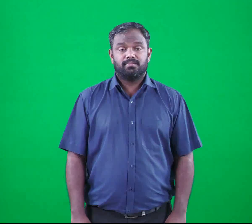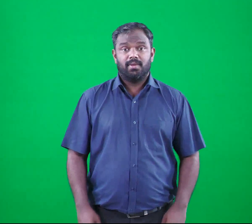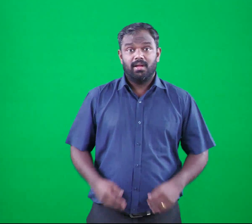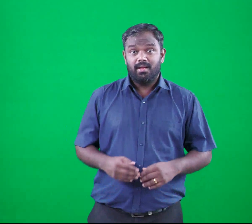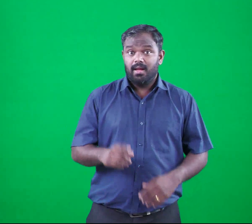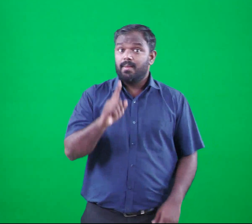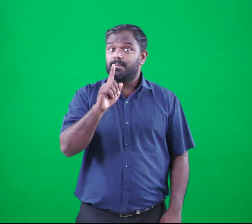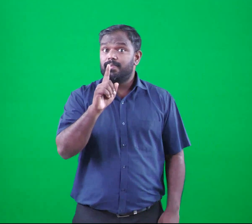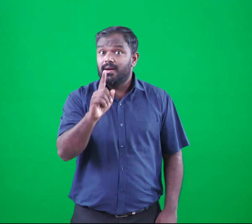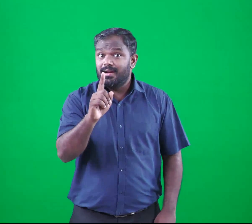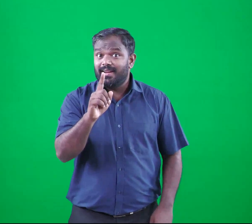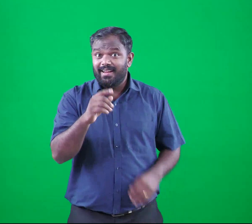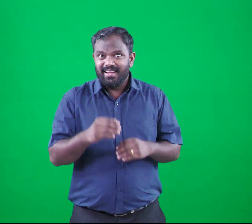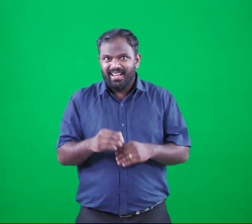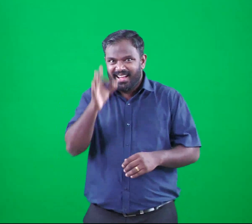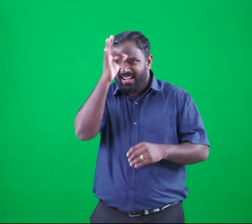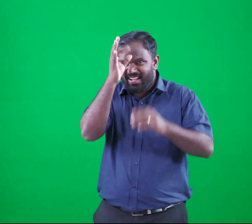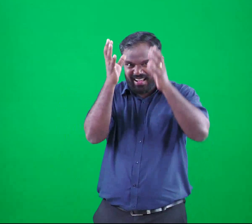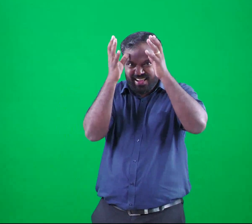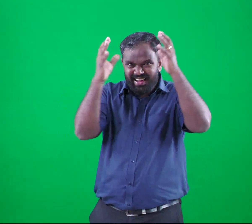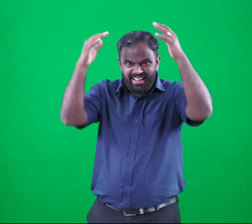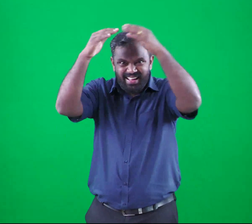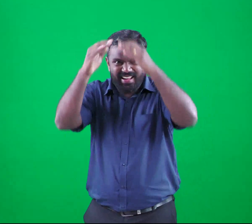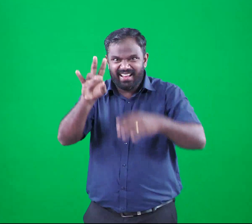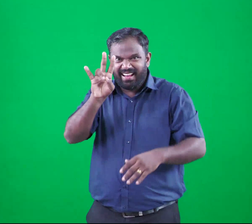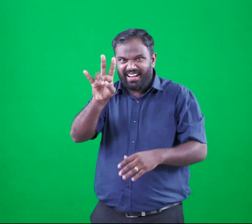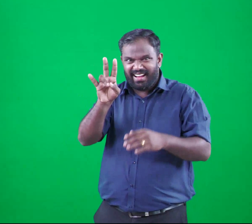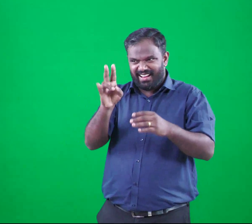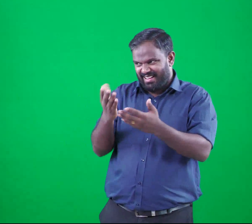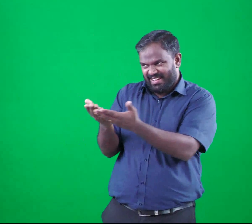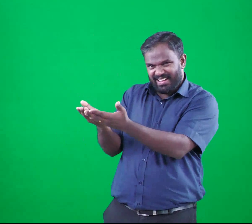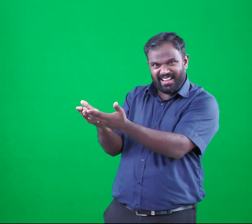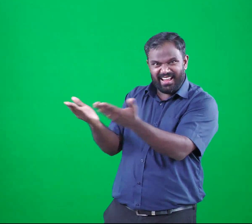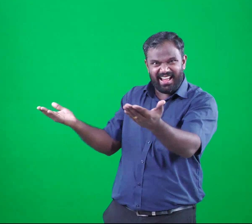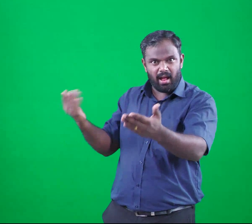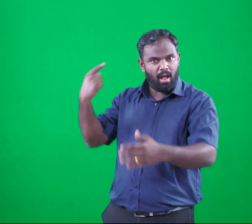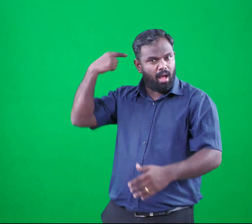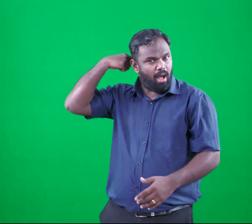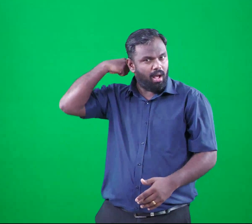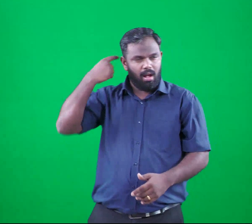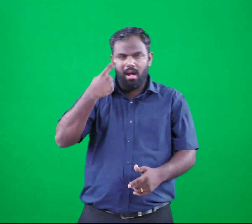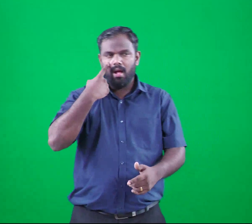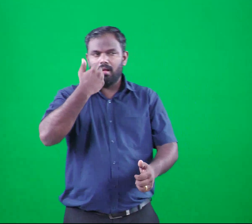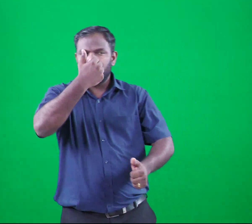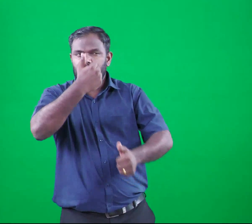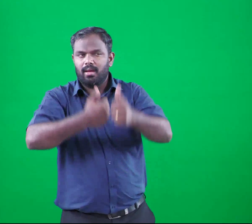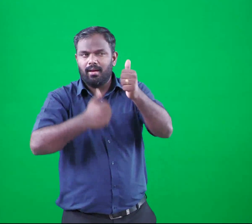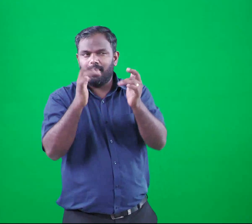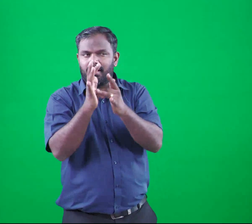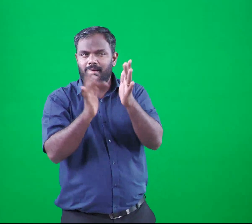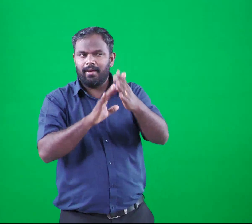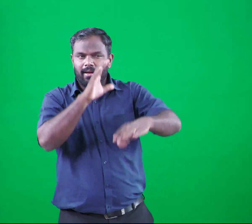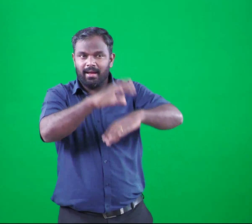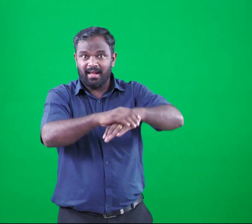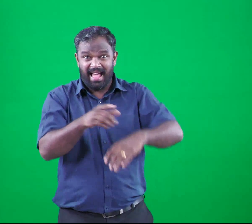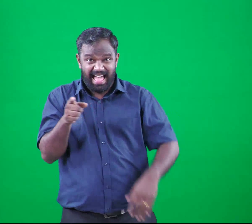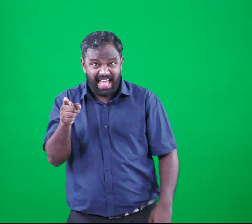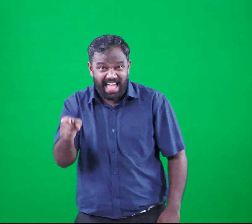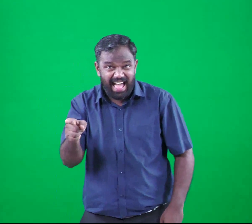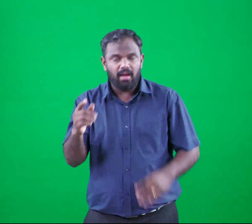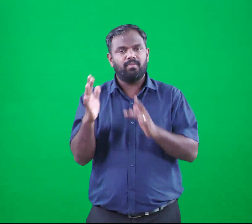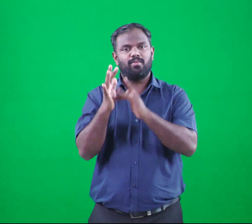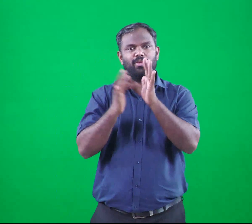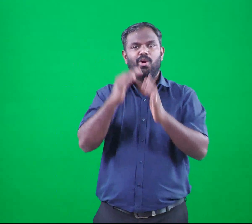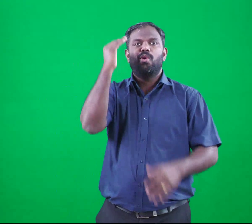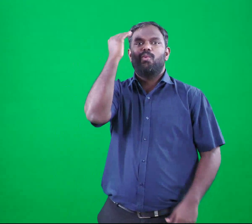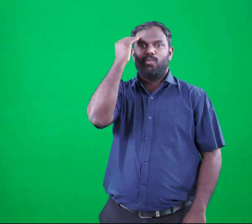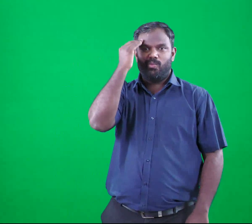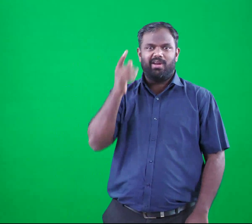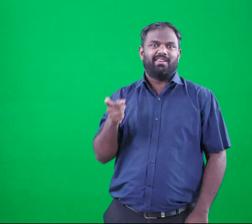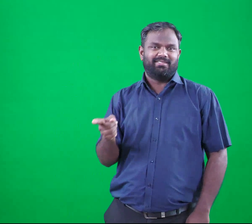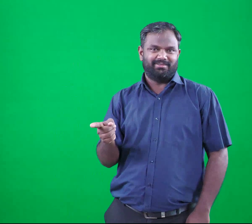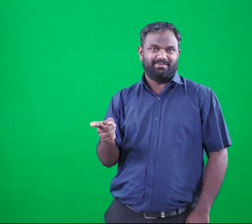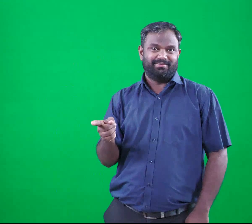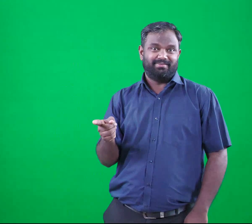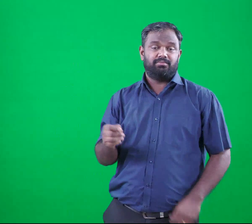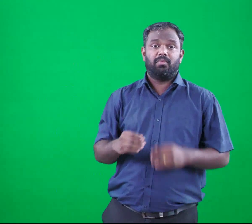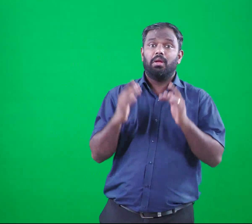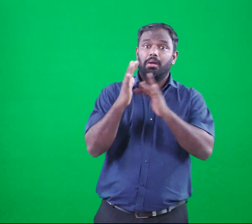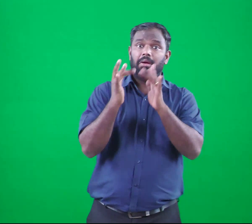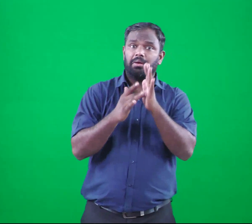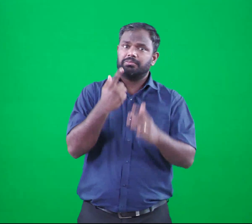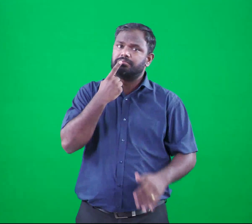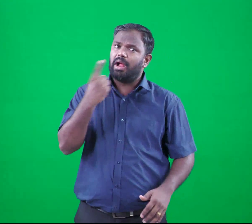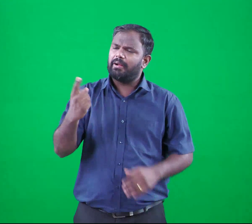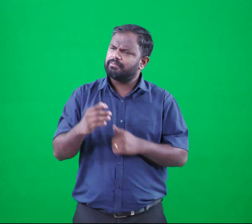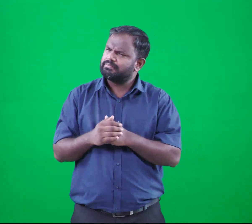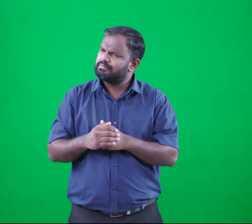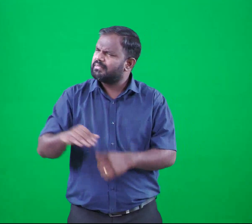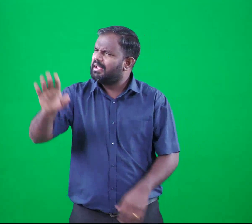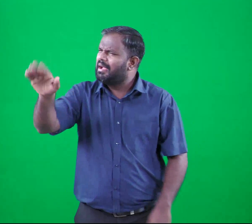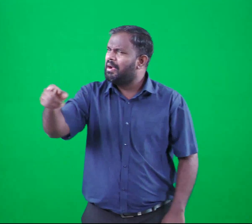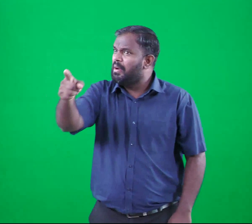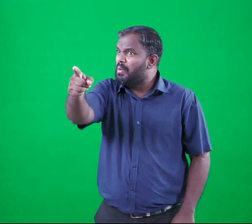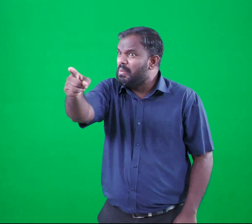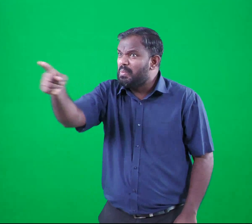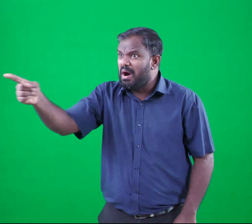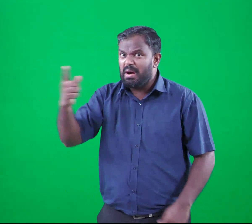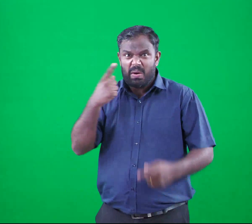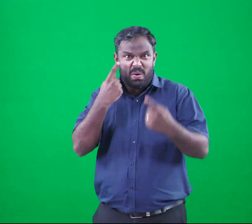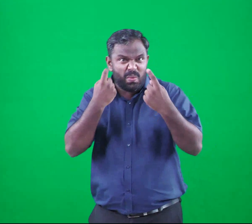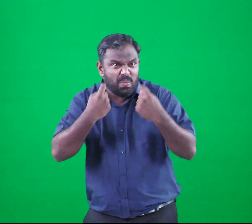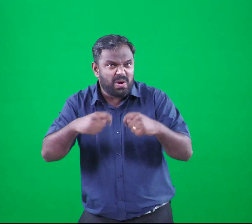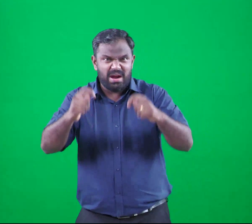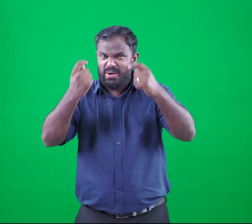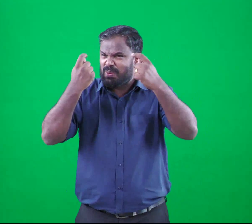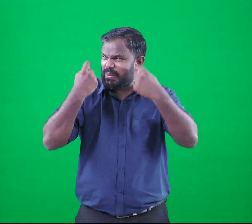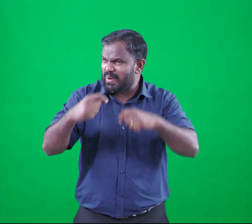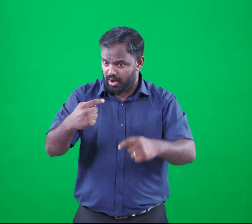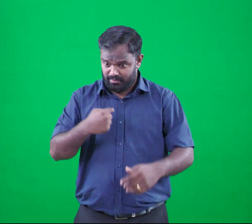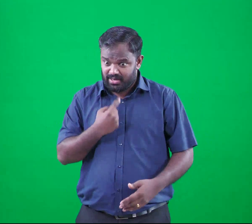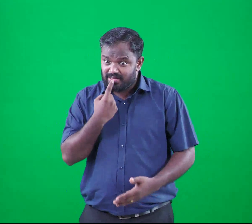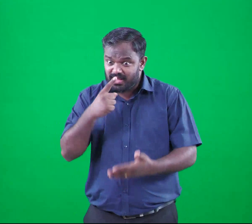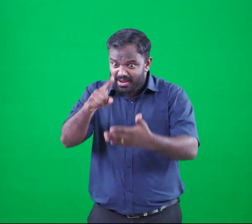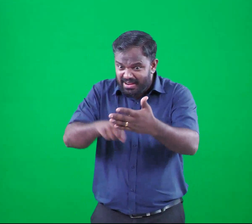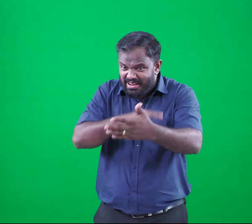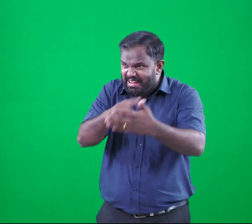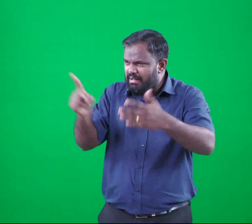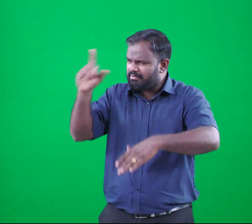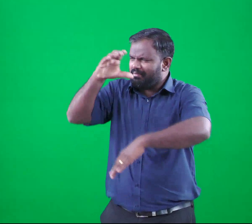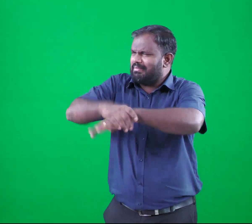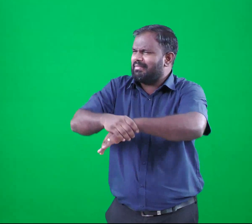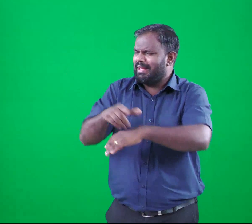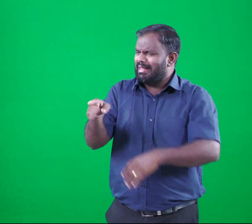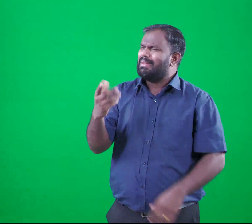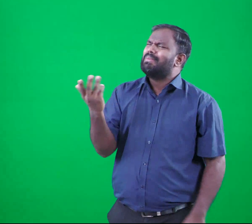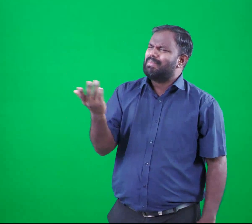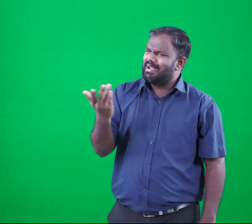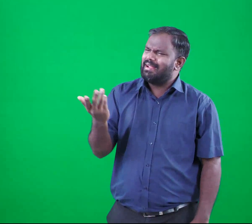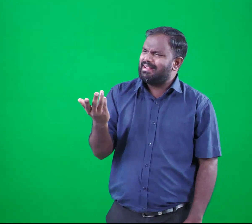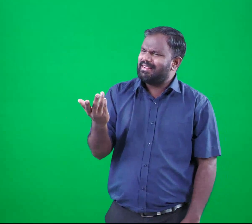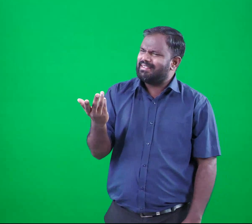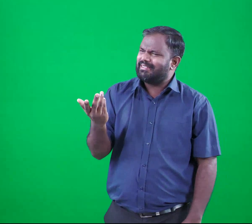But Jesus saw through their hypocrisy and said, "Why are you testing Me?